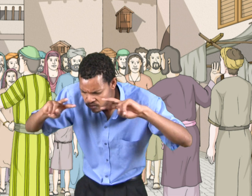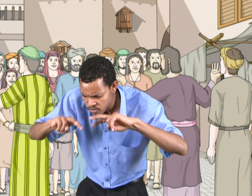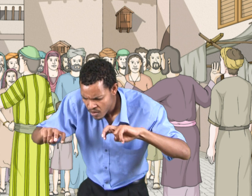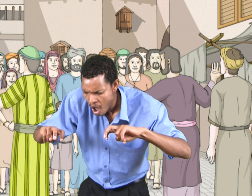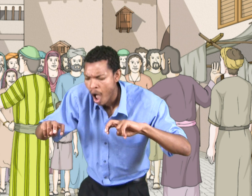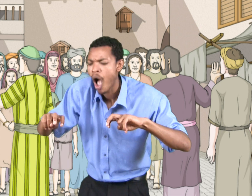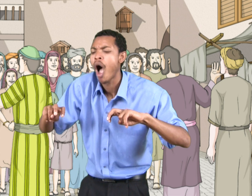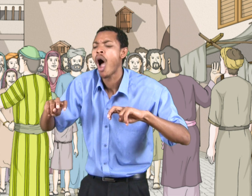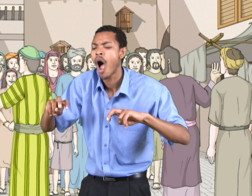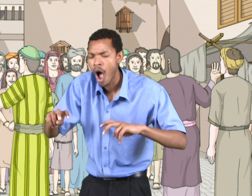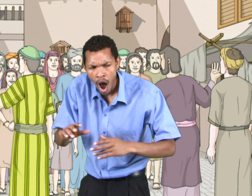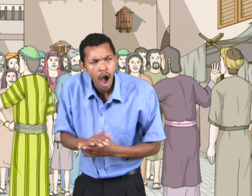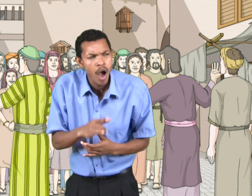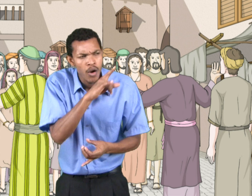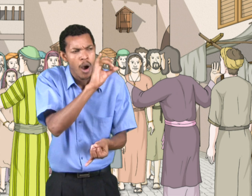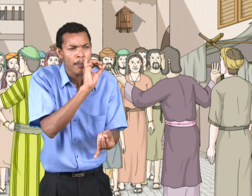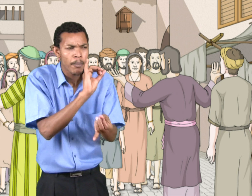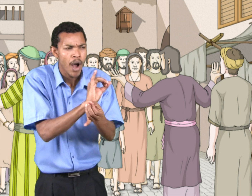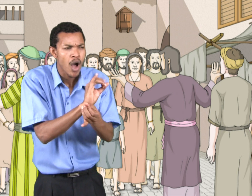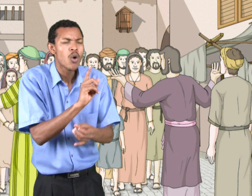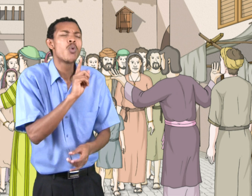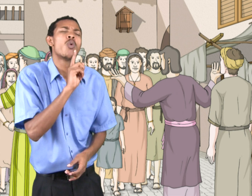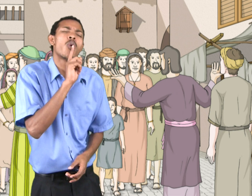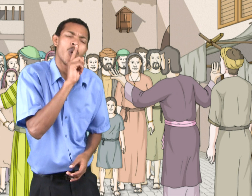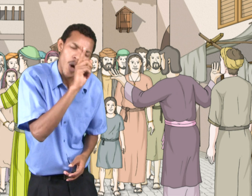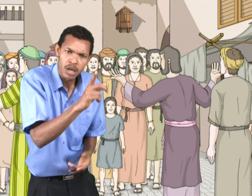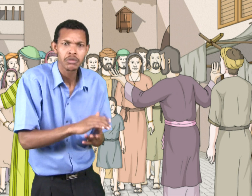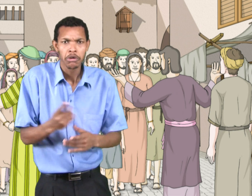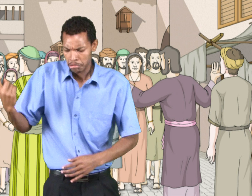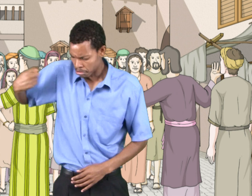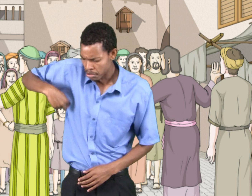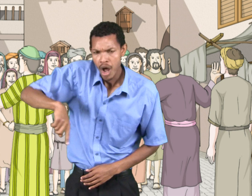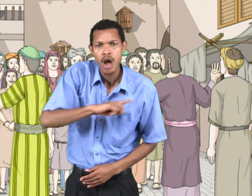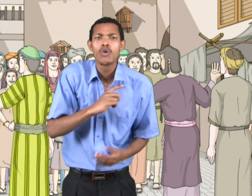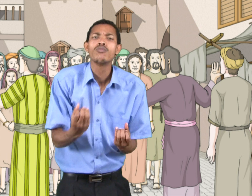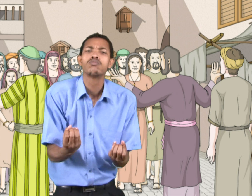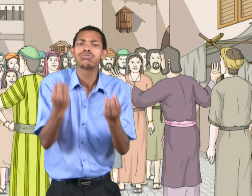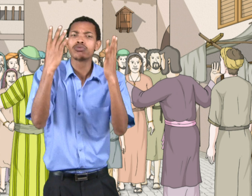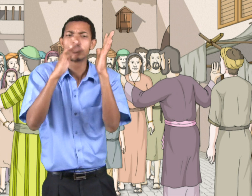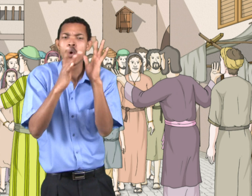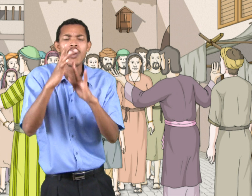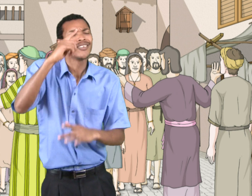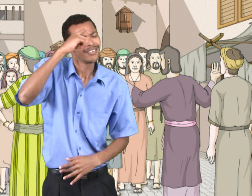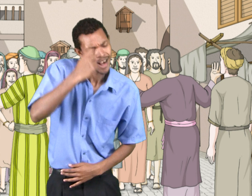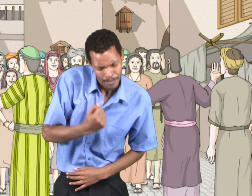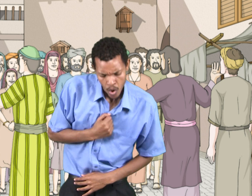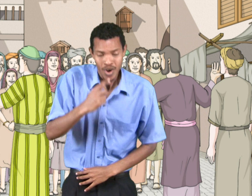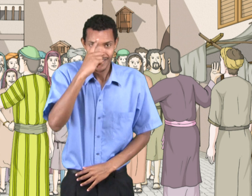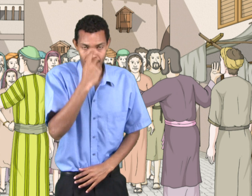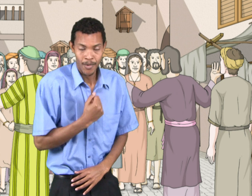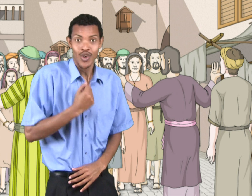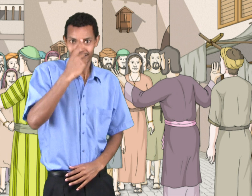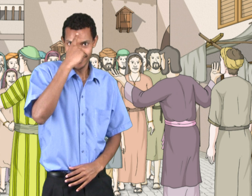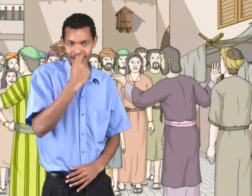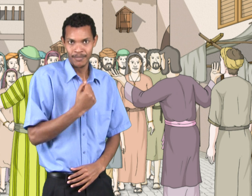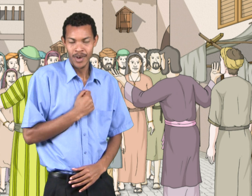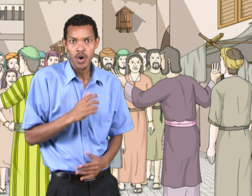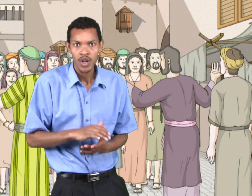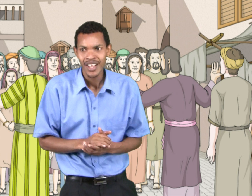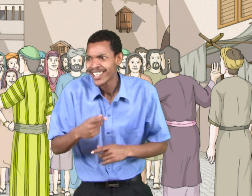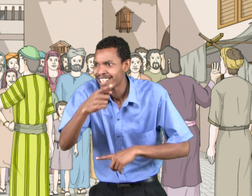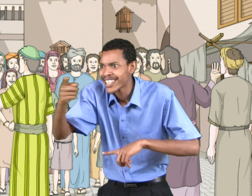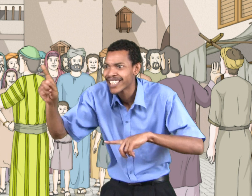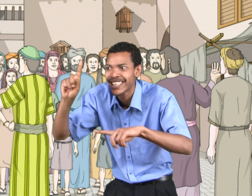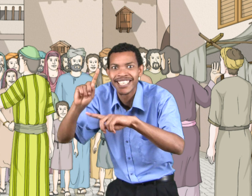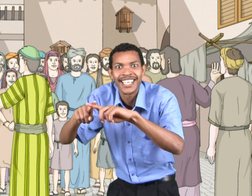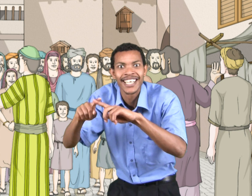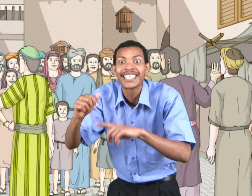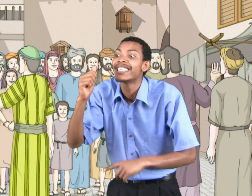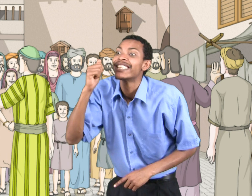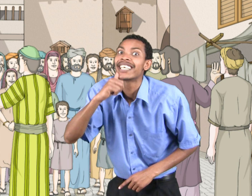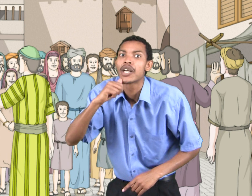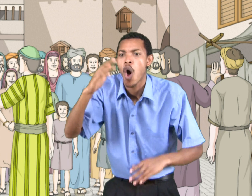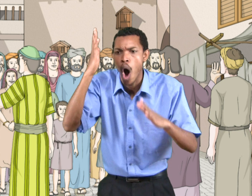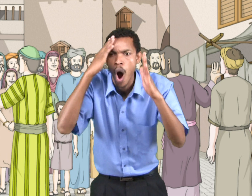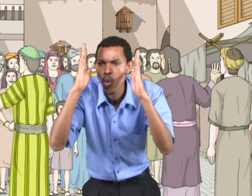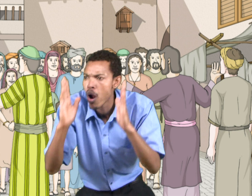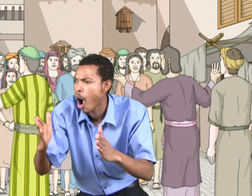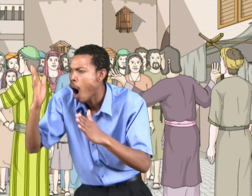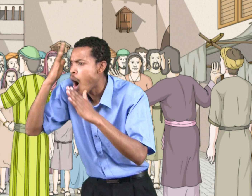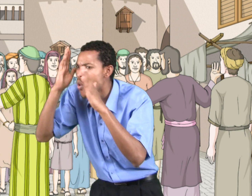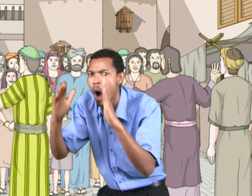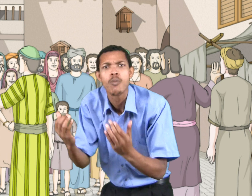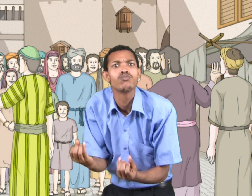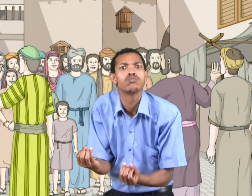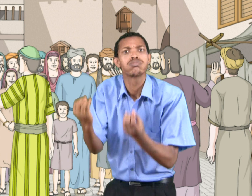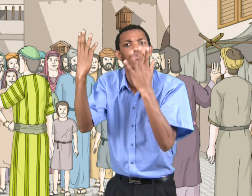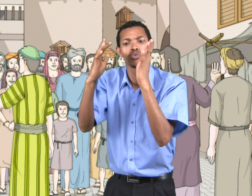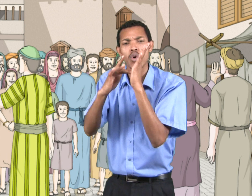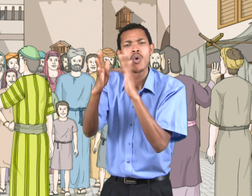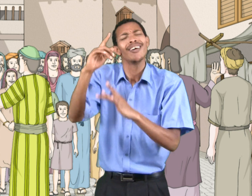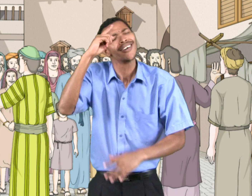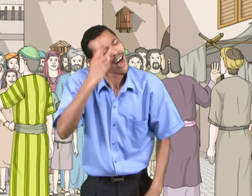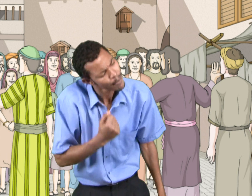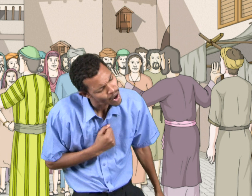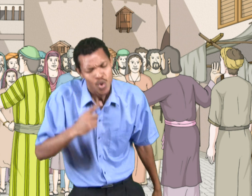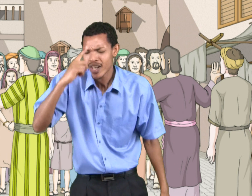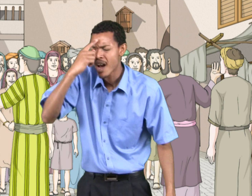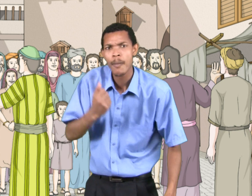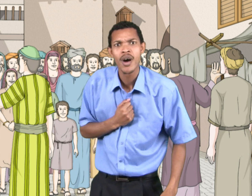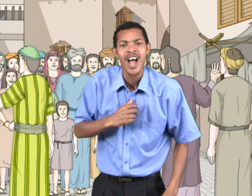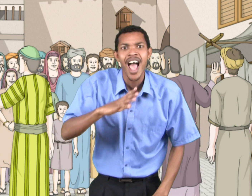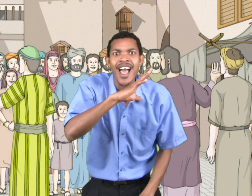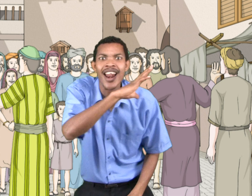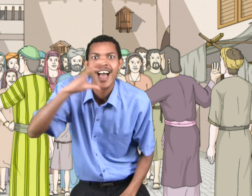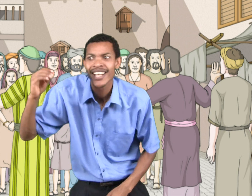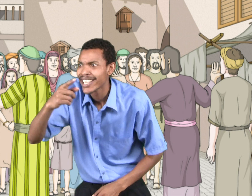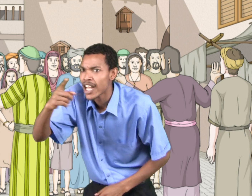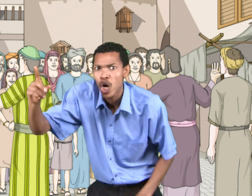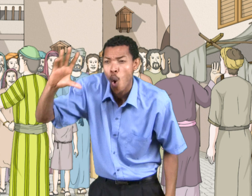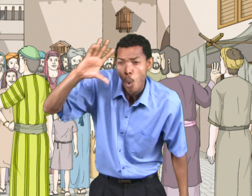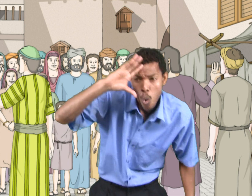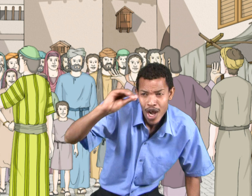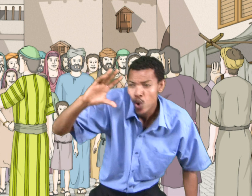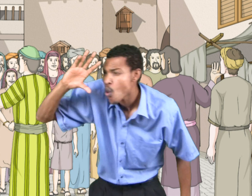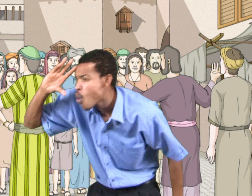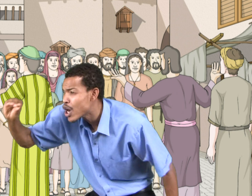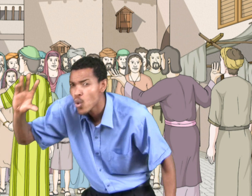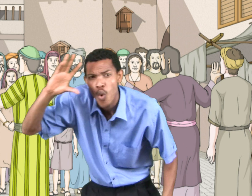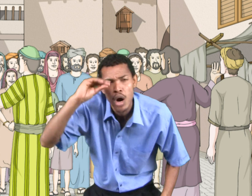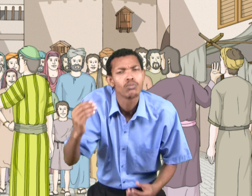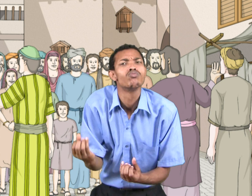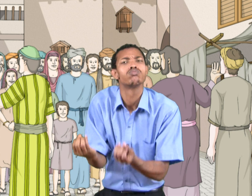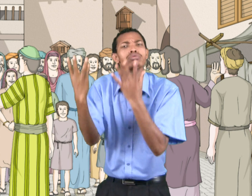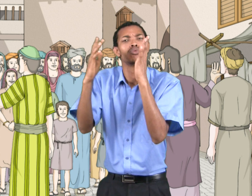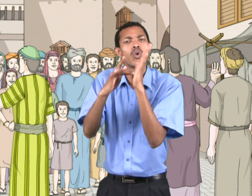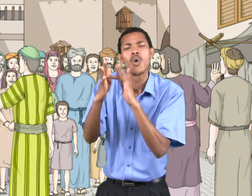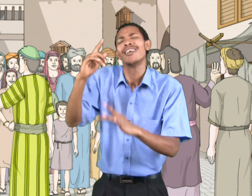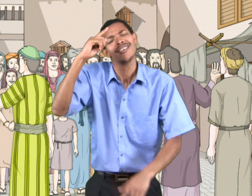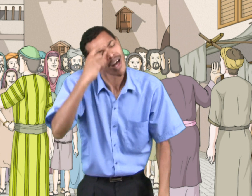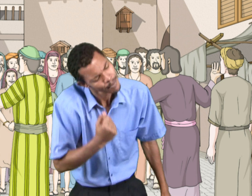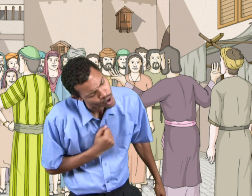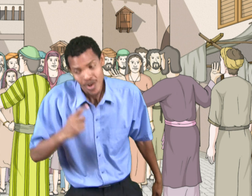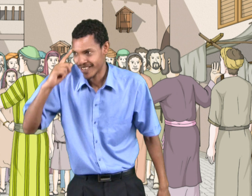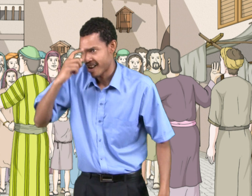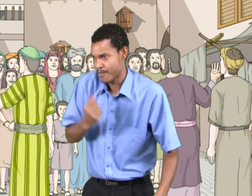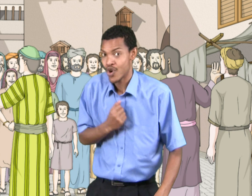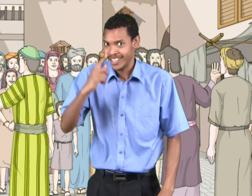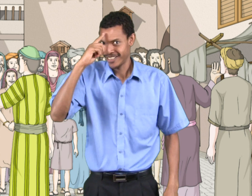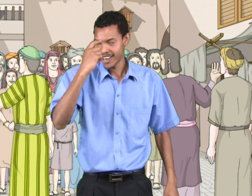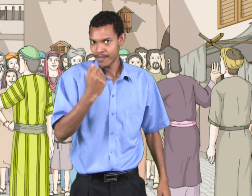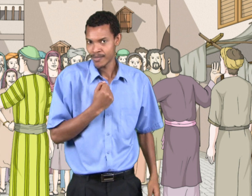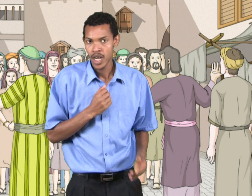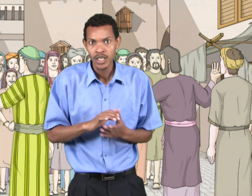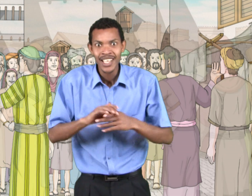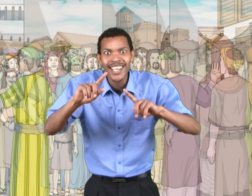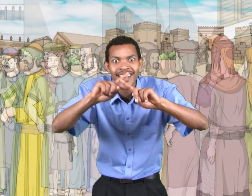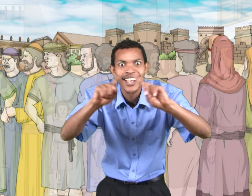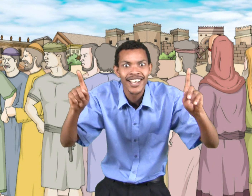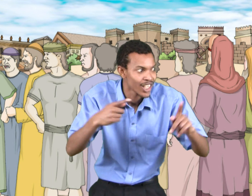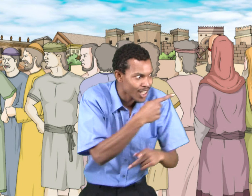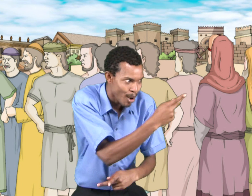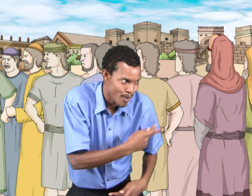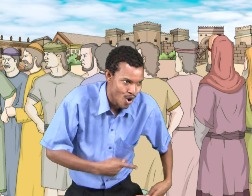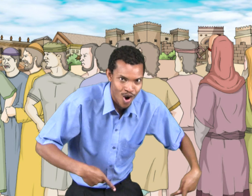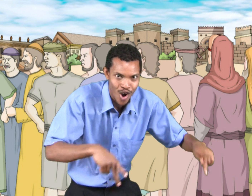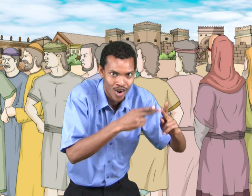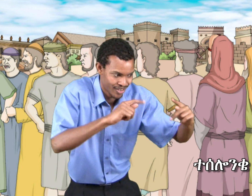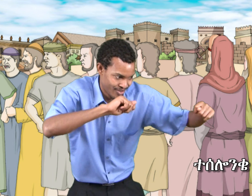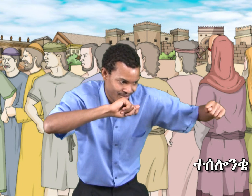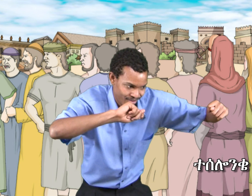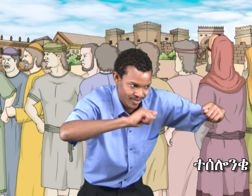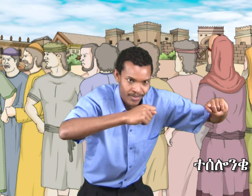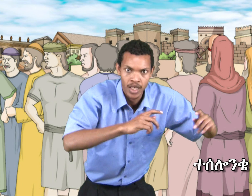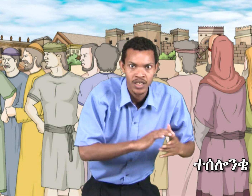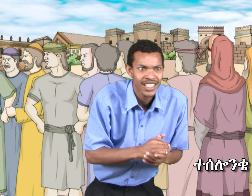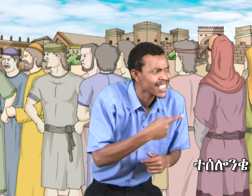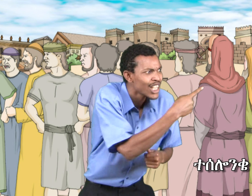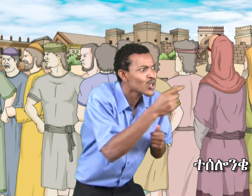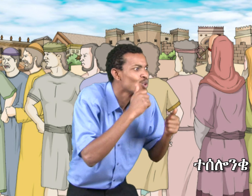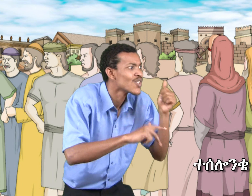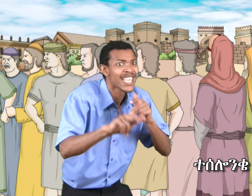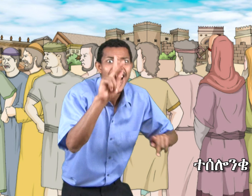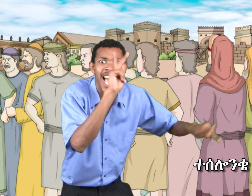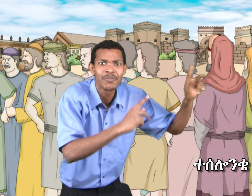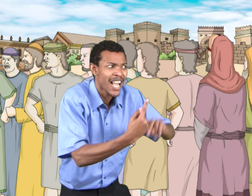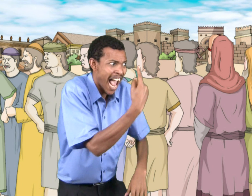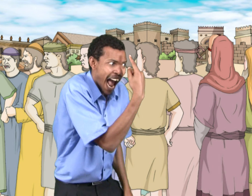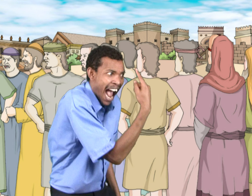As a result, many of them believed, along with quite a few prominent Greek women and men.